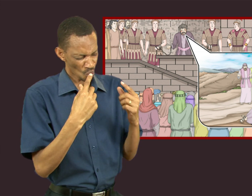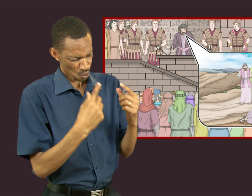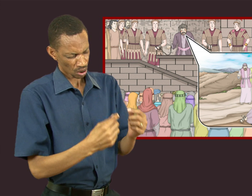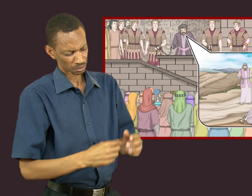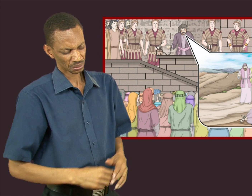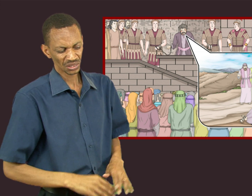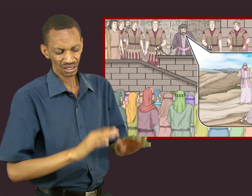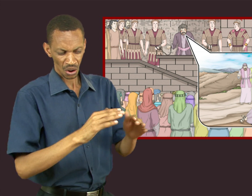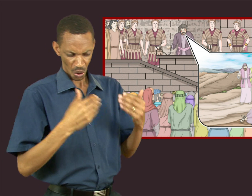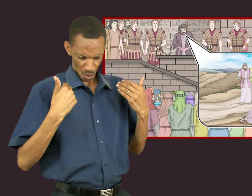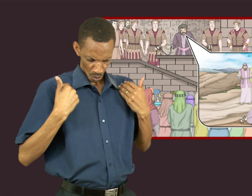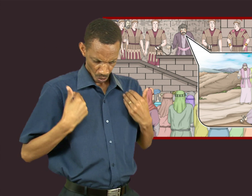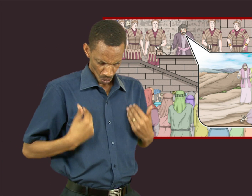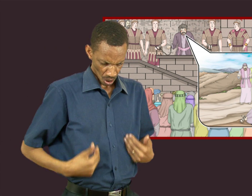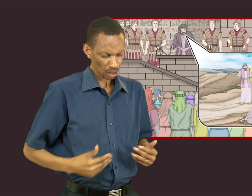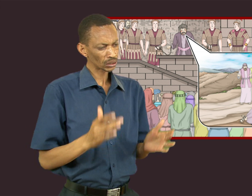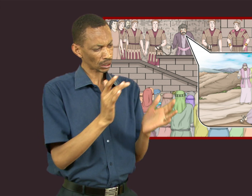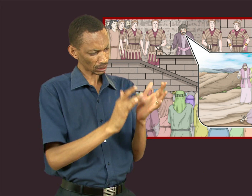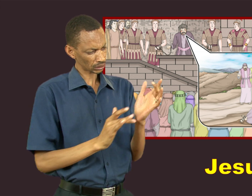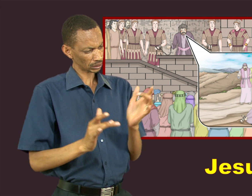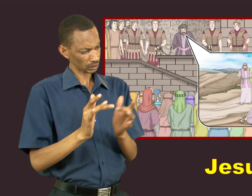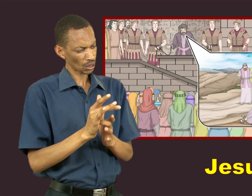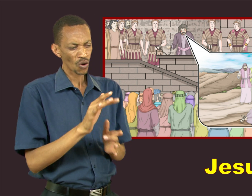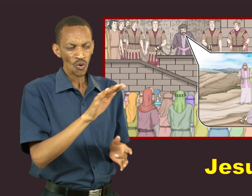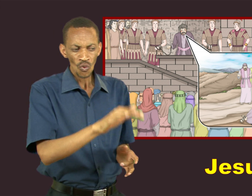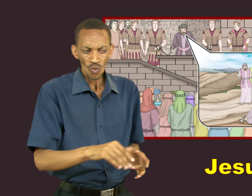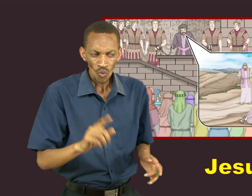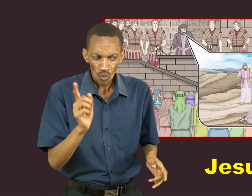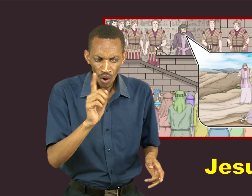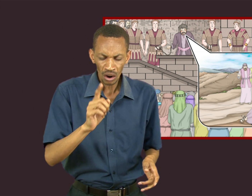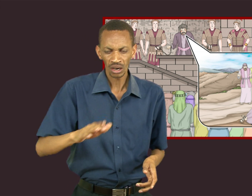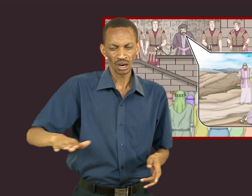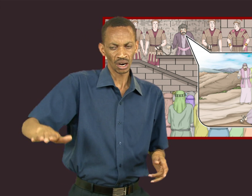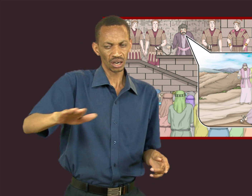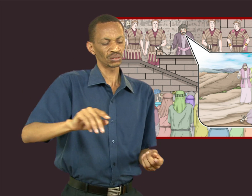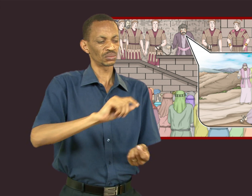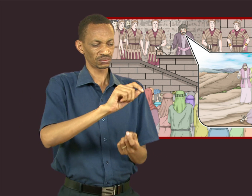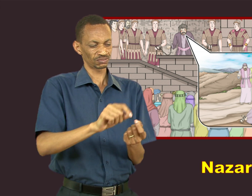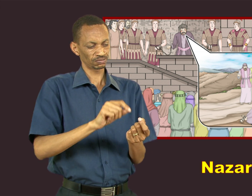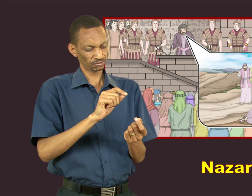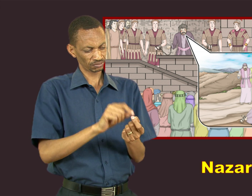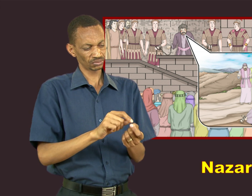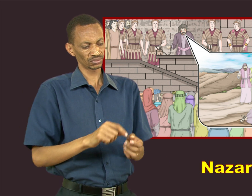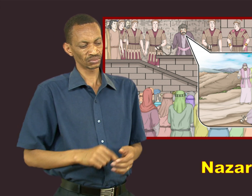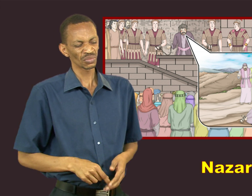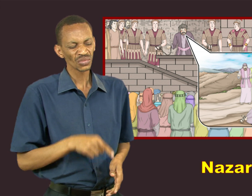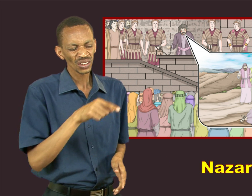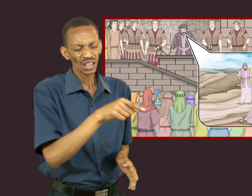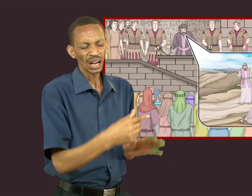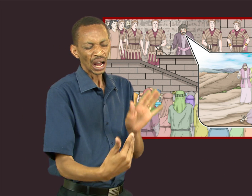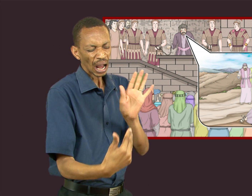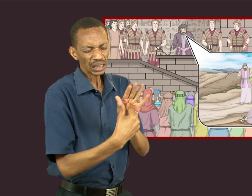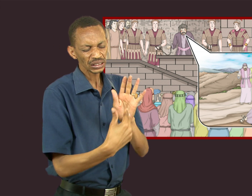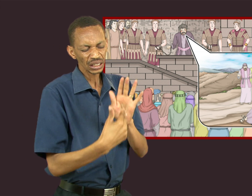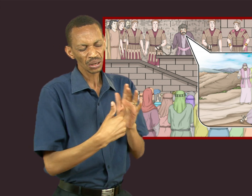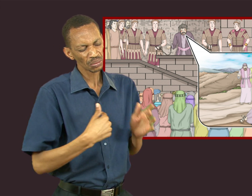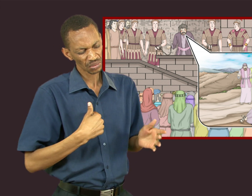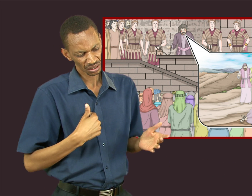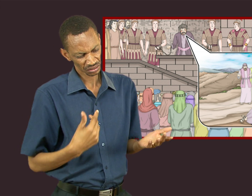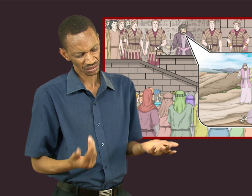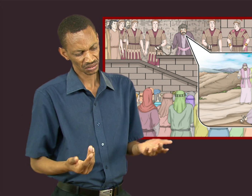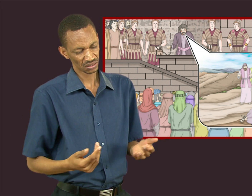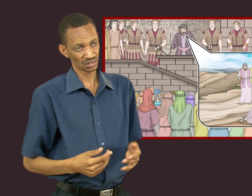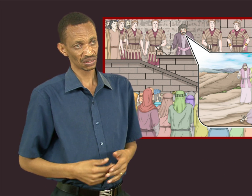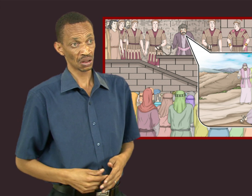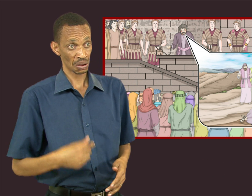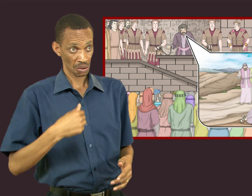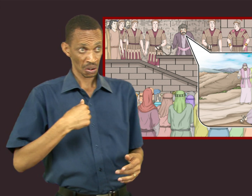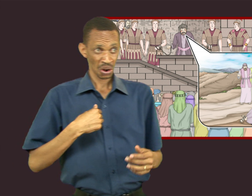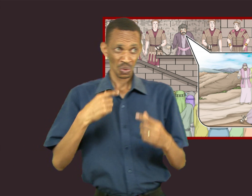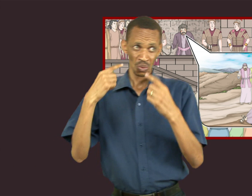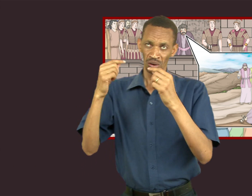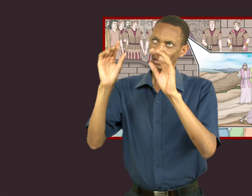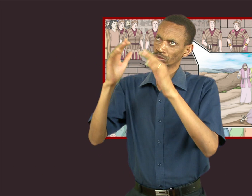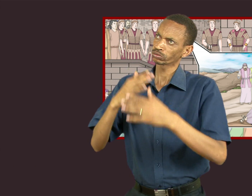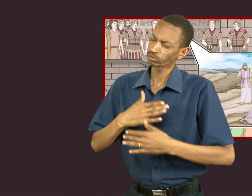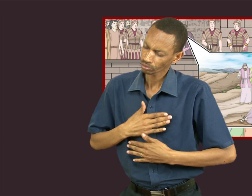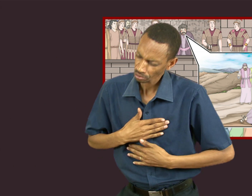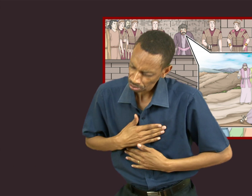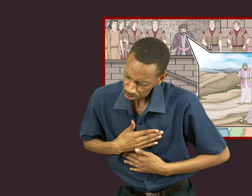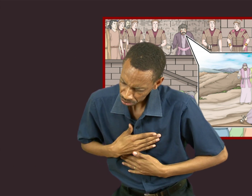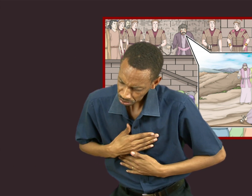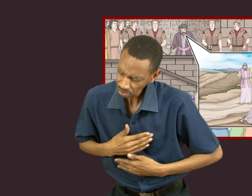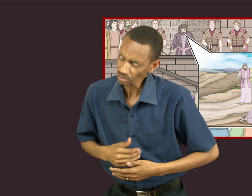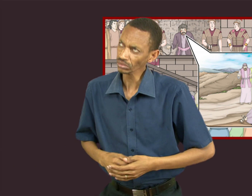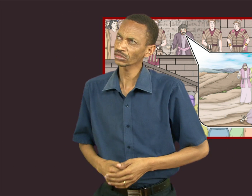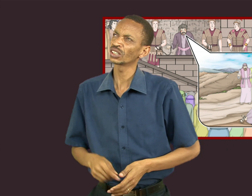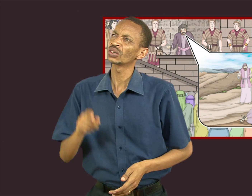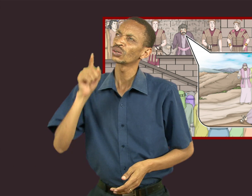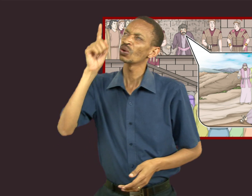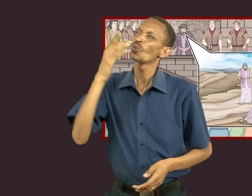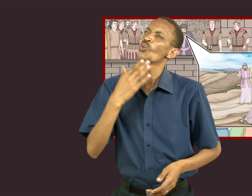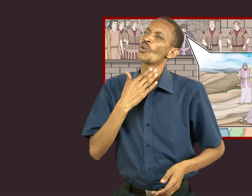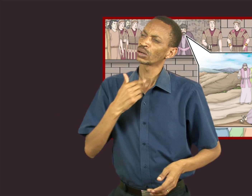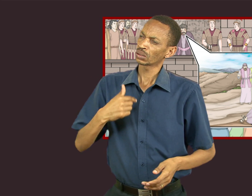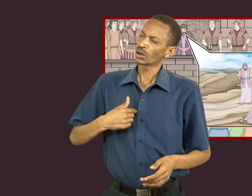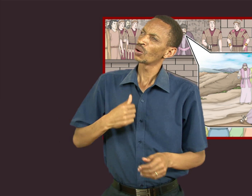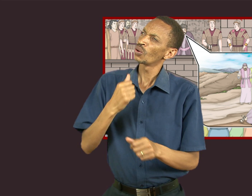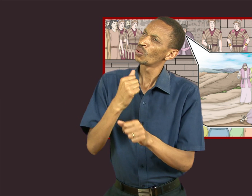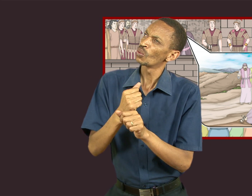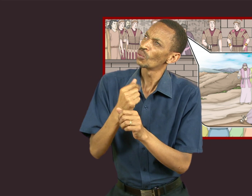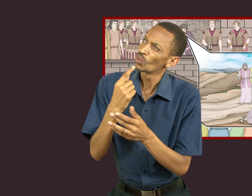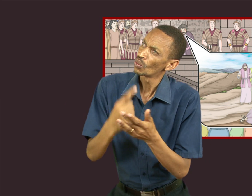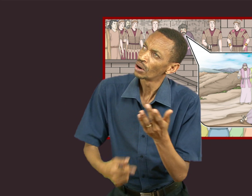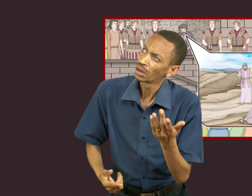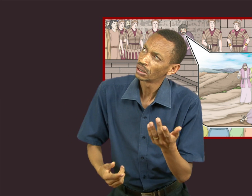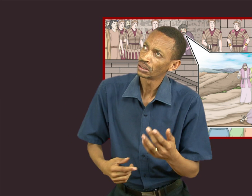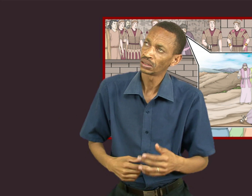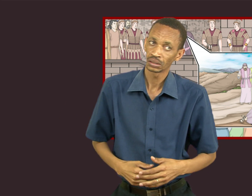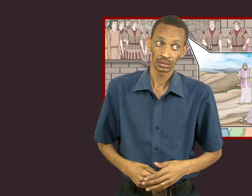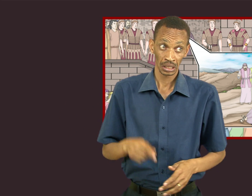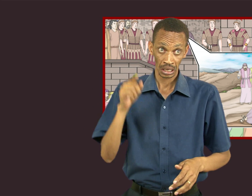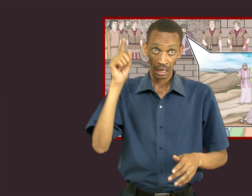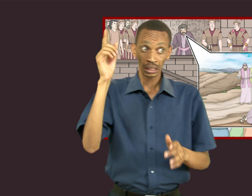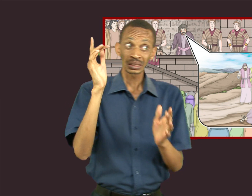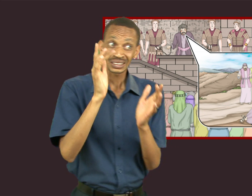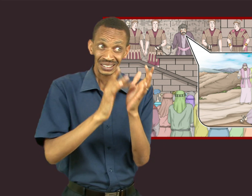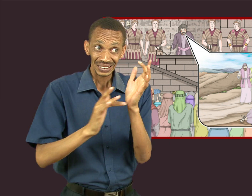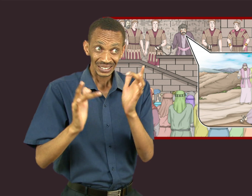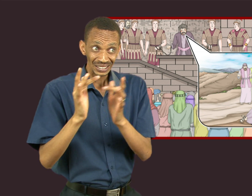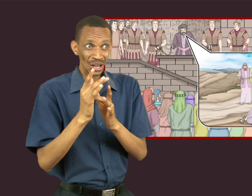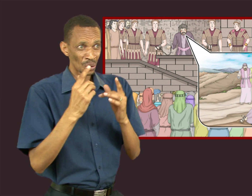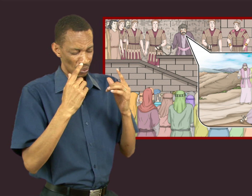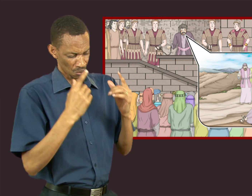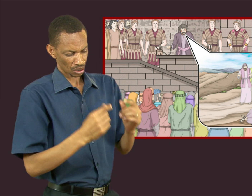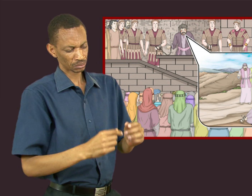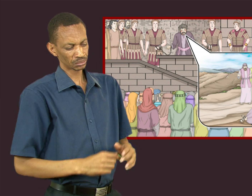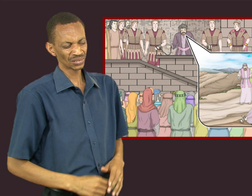‘I am Jesus of Nazareth, whom you are persecuting,’ He replied.